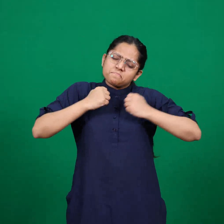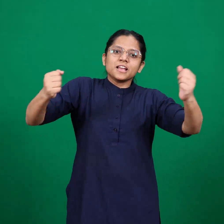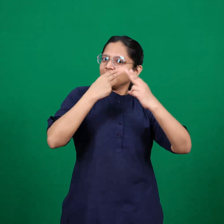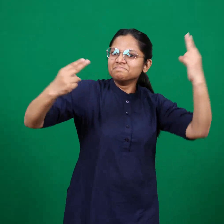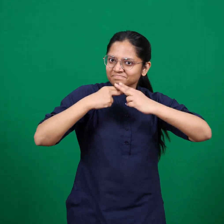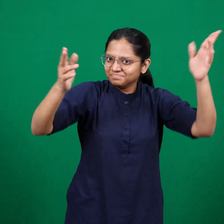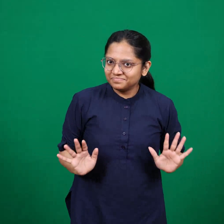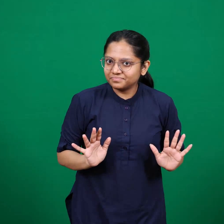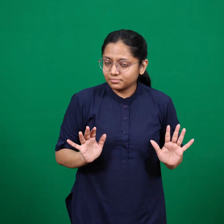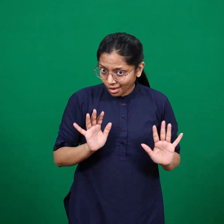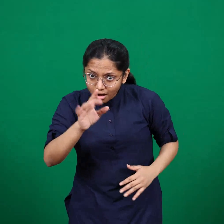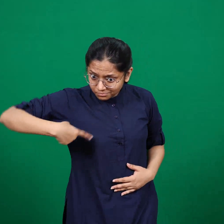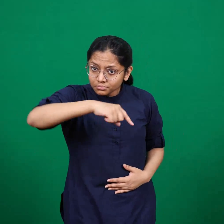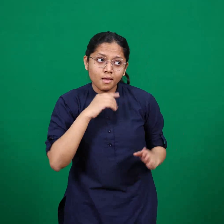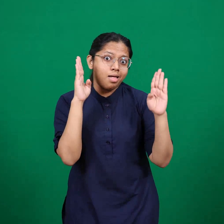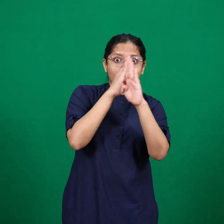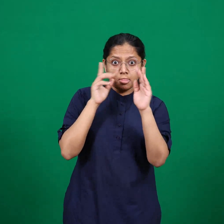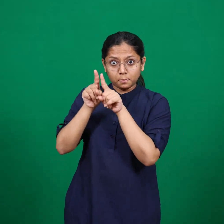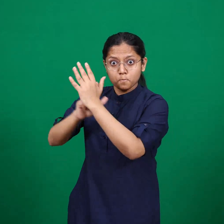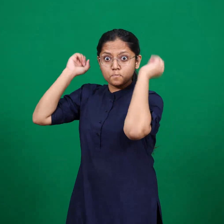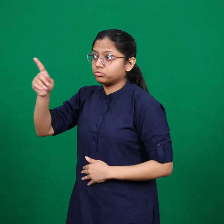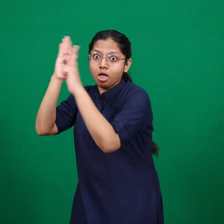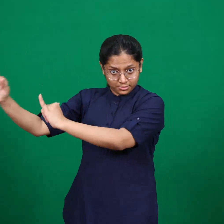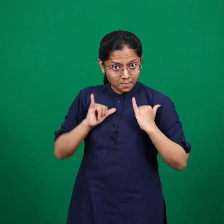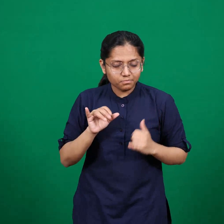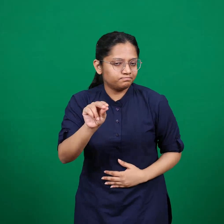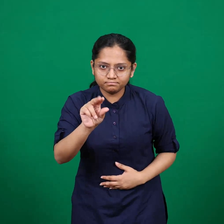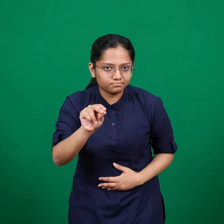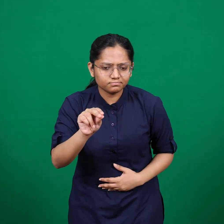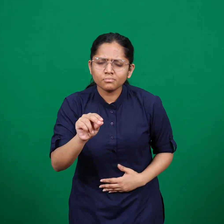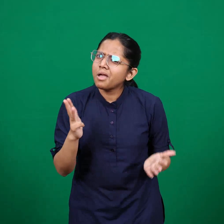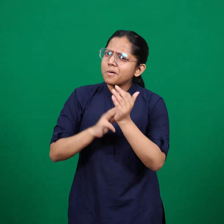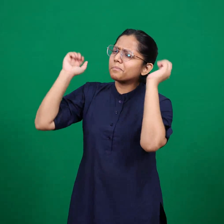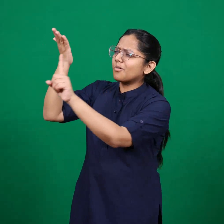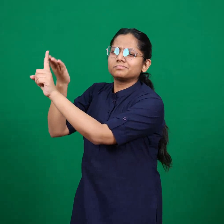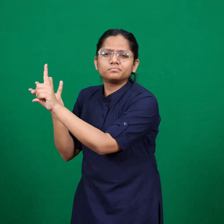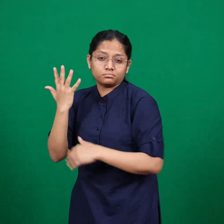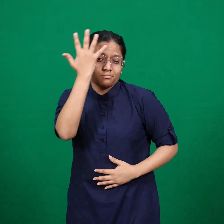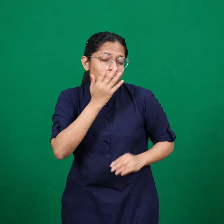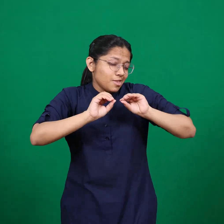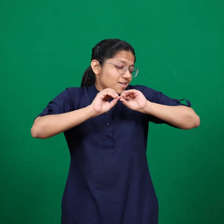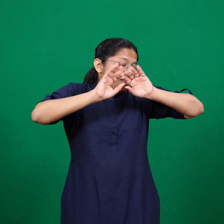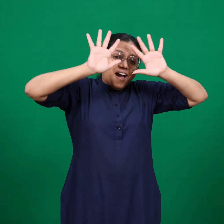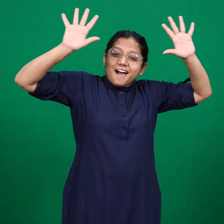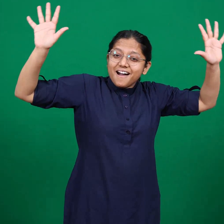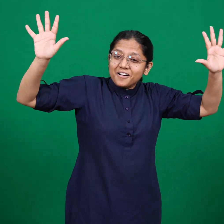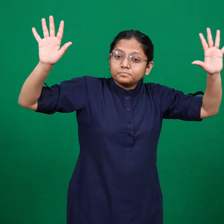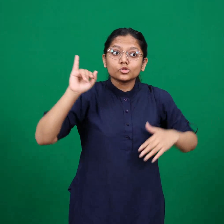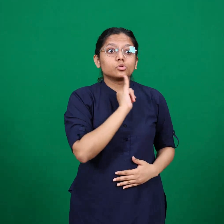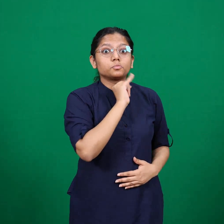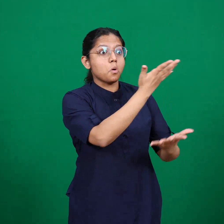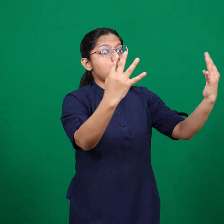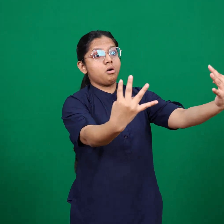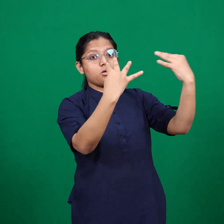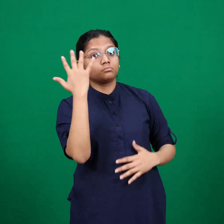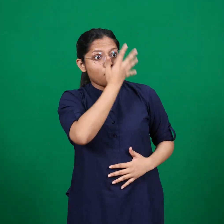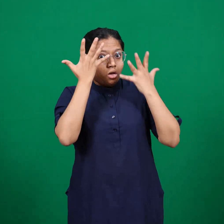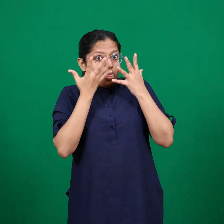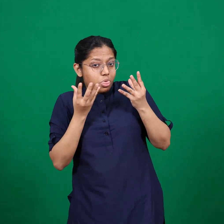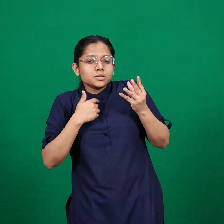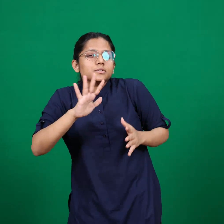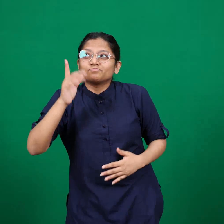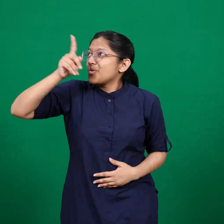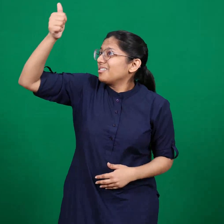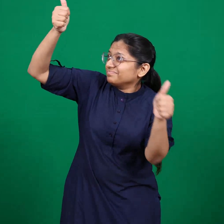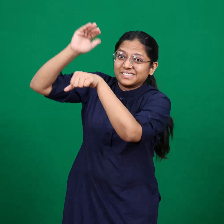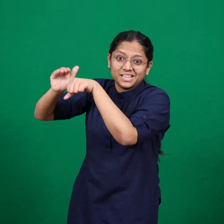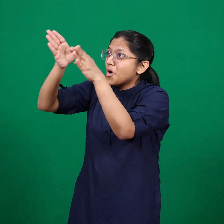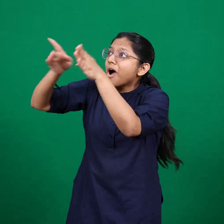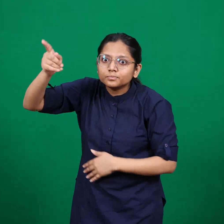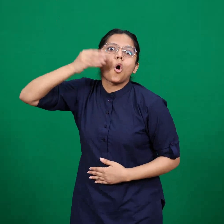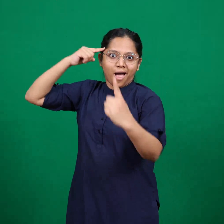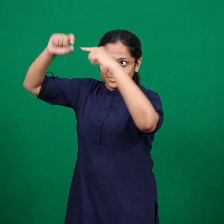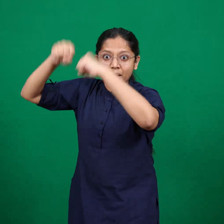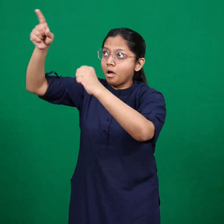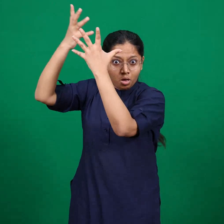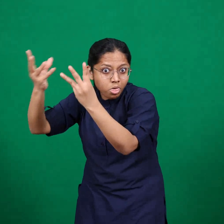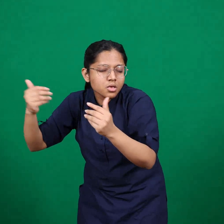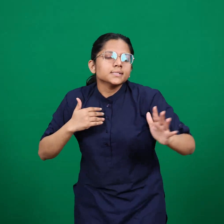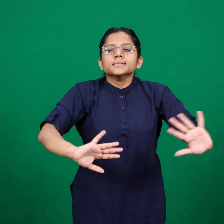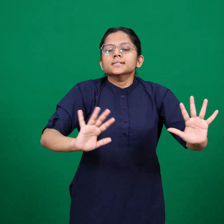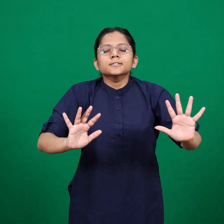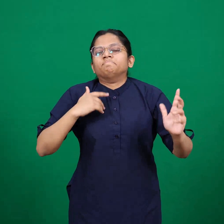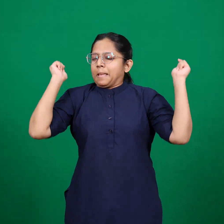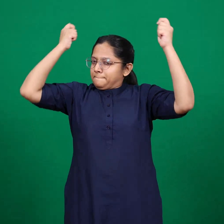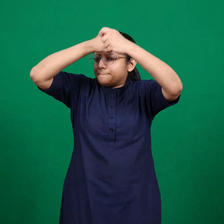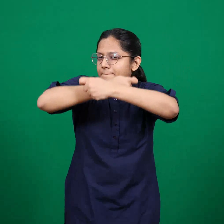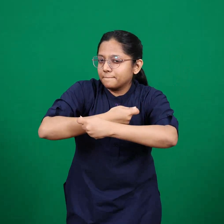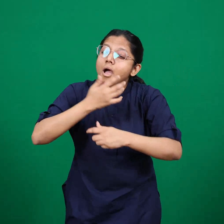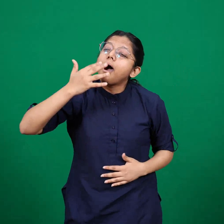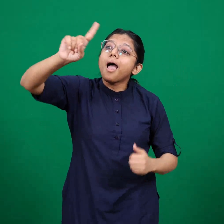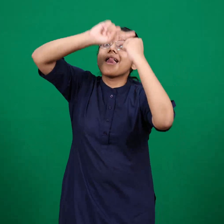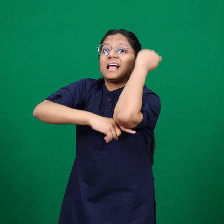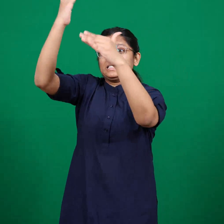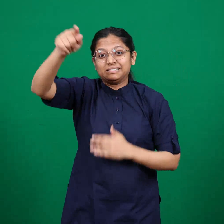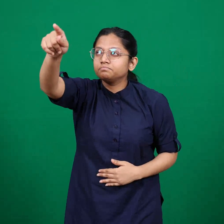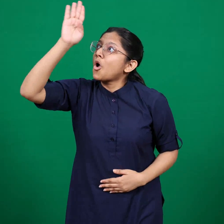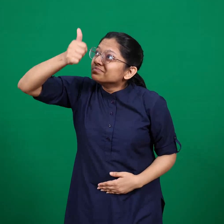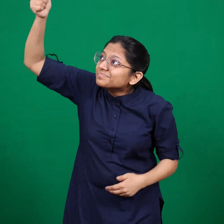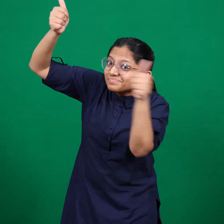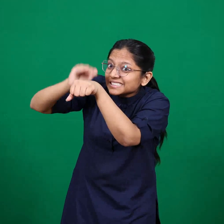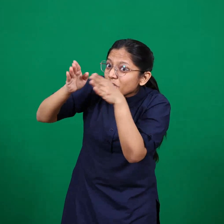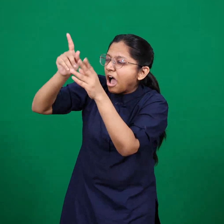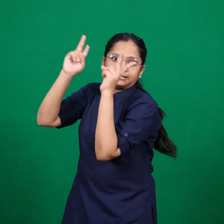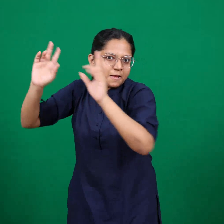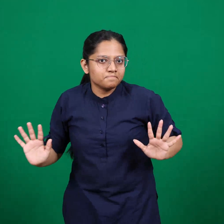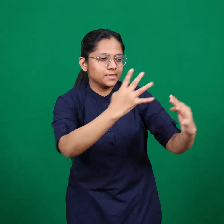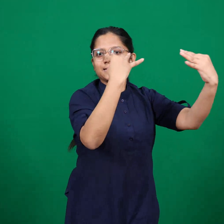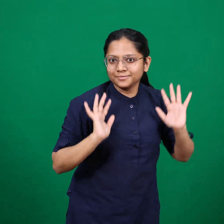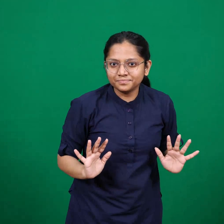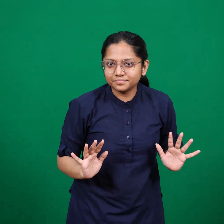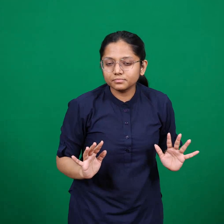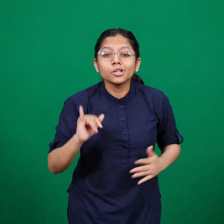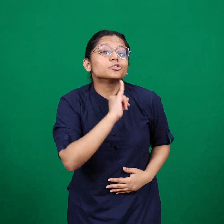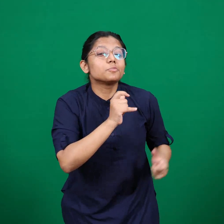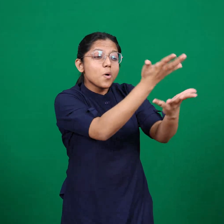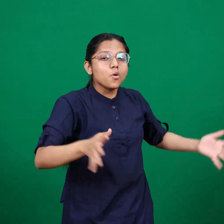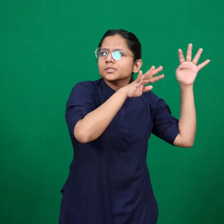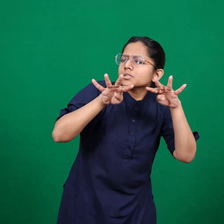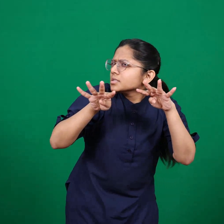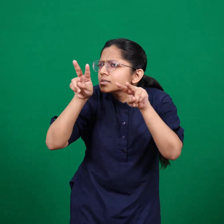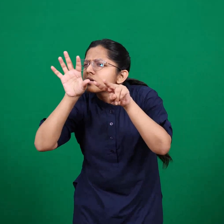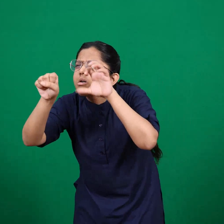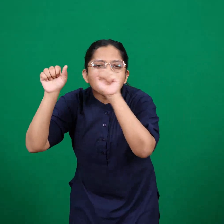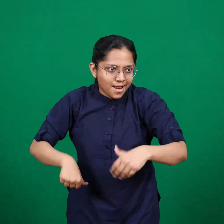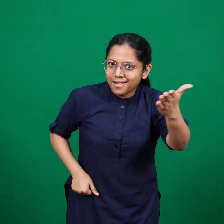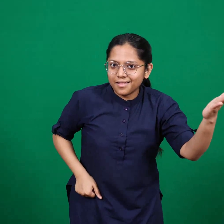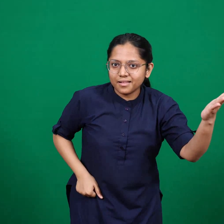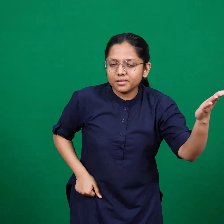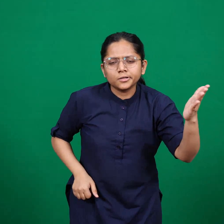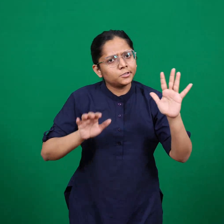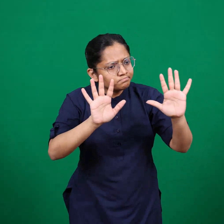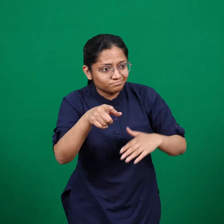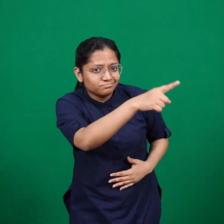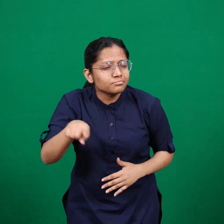We are not like Moses, who would put a veil over his face to keep the Israelites from gazing at the end of what was fading away.